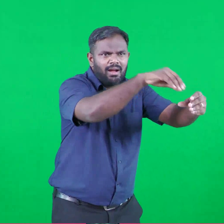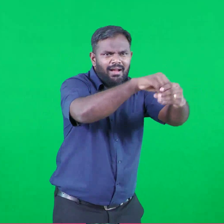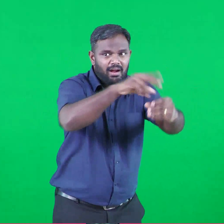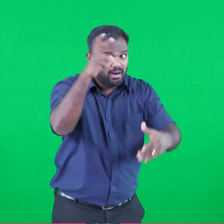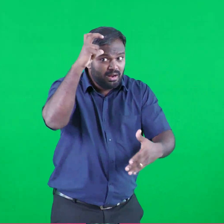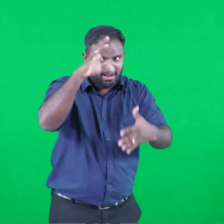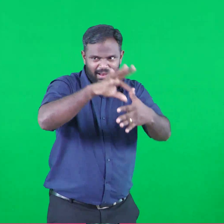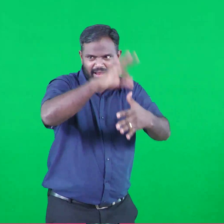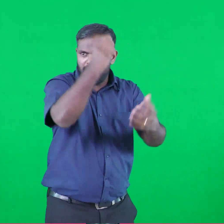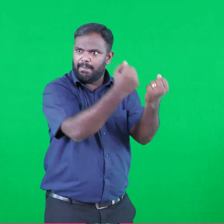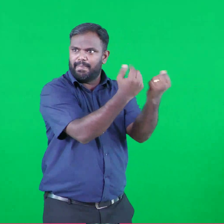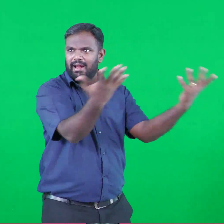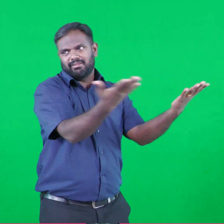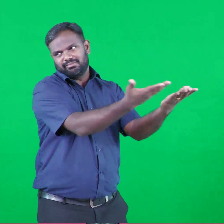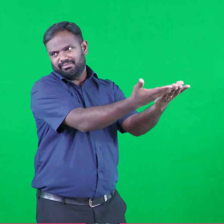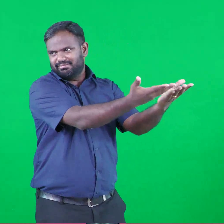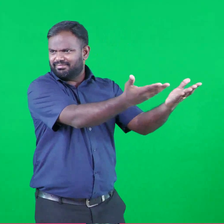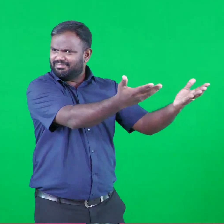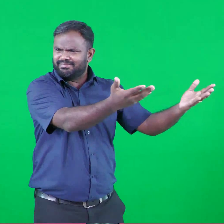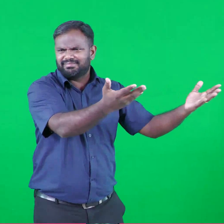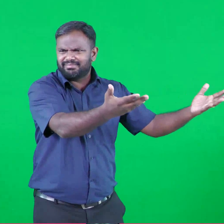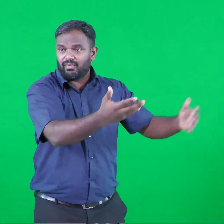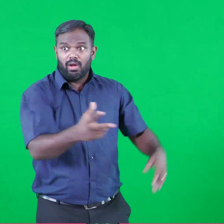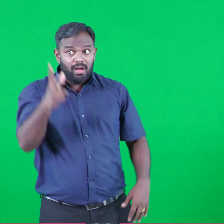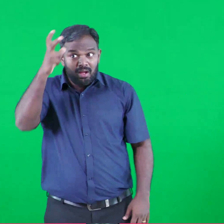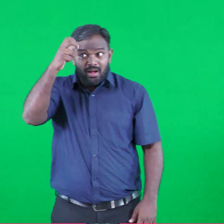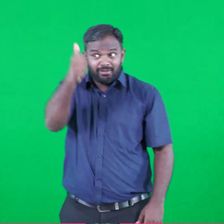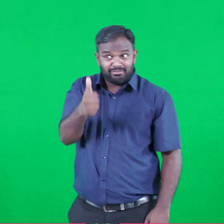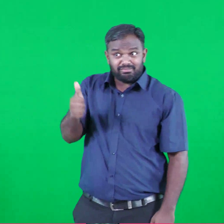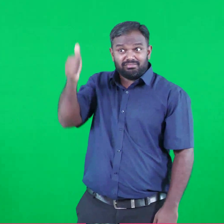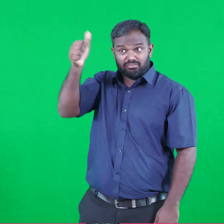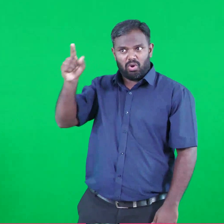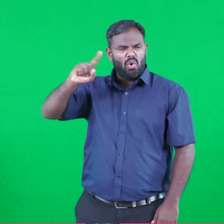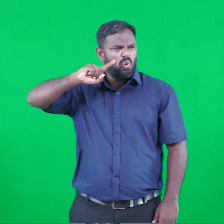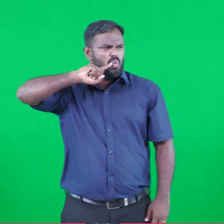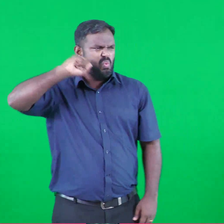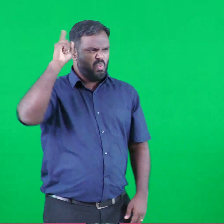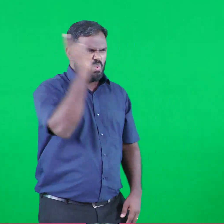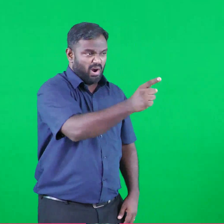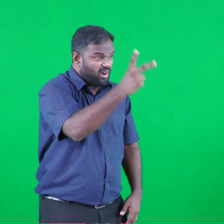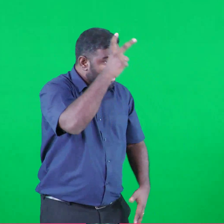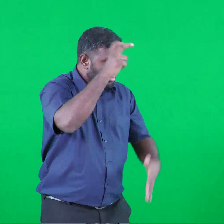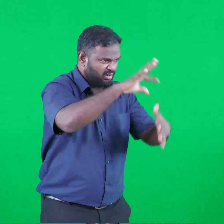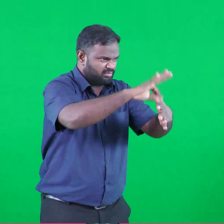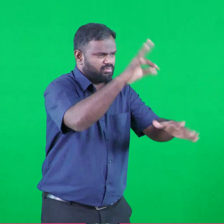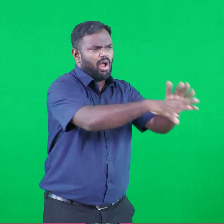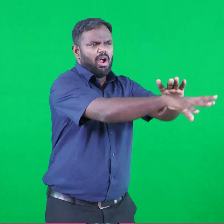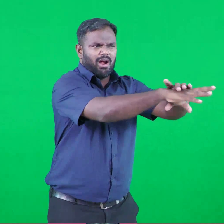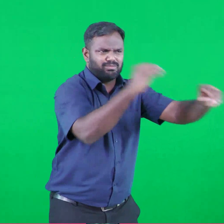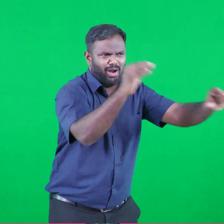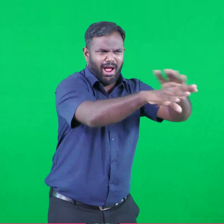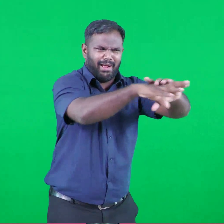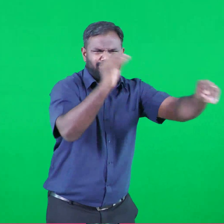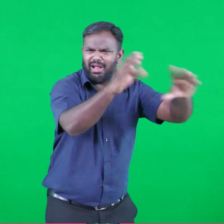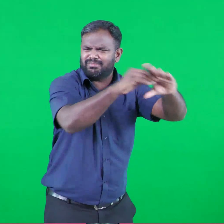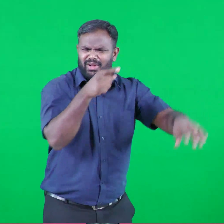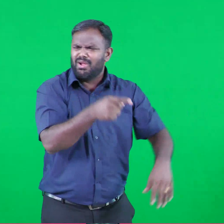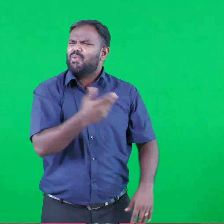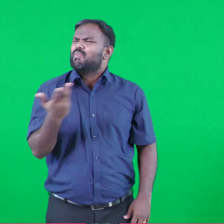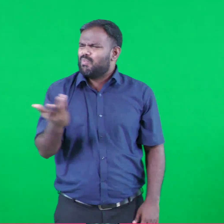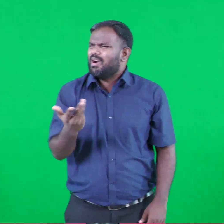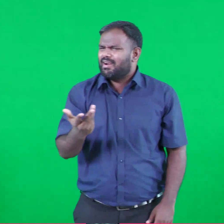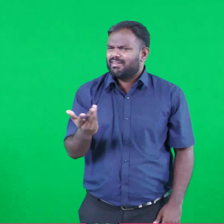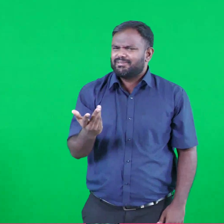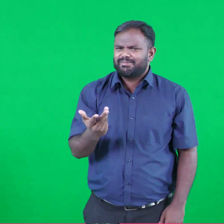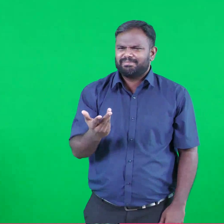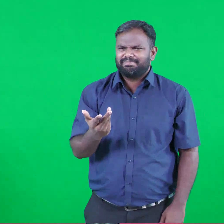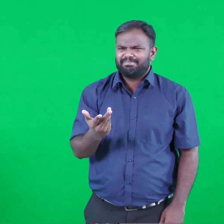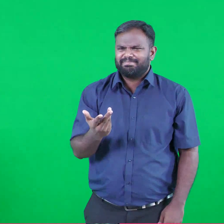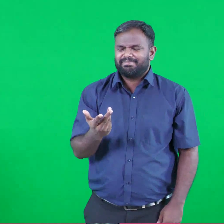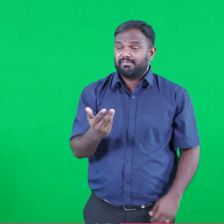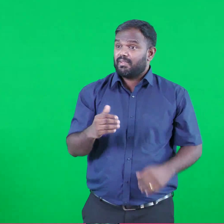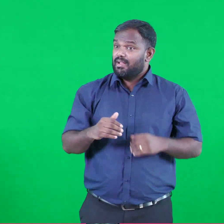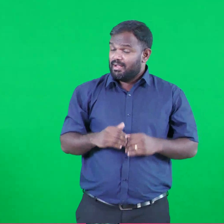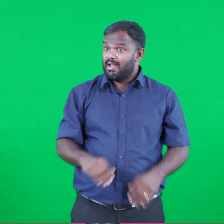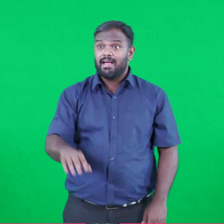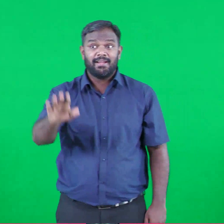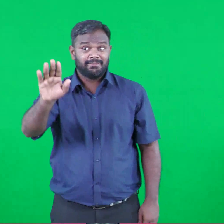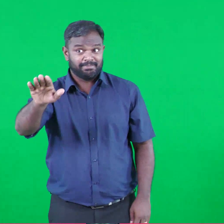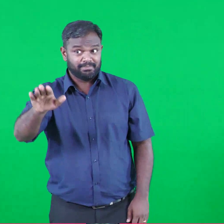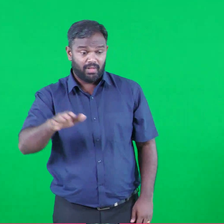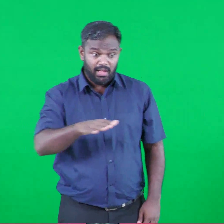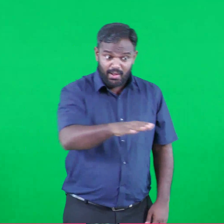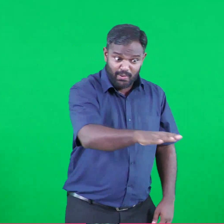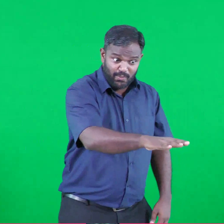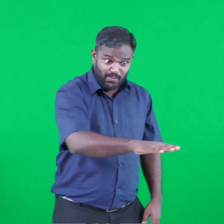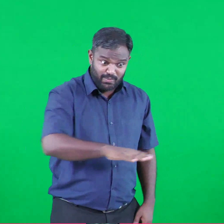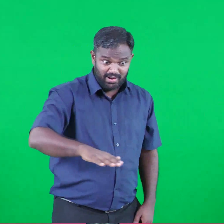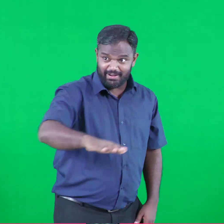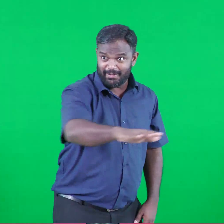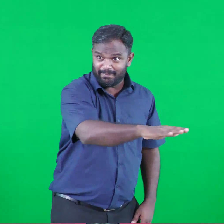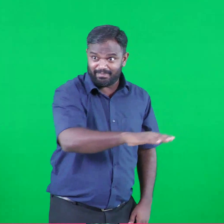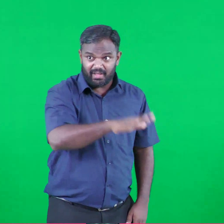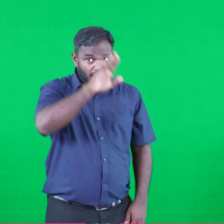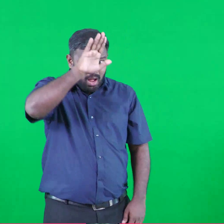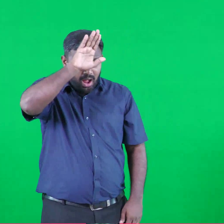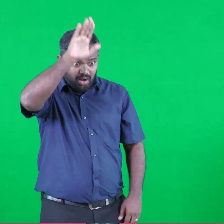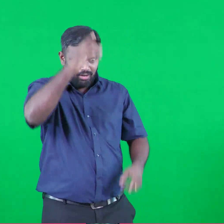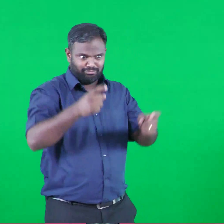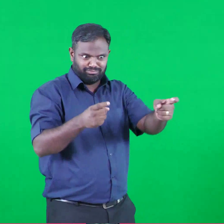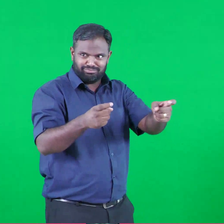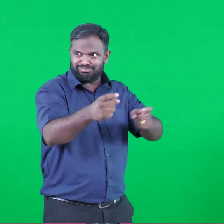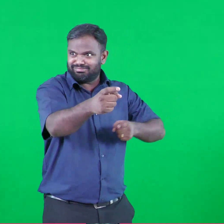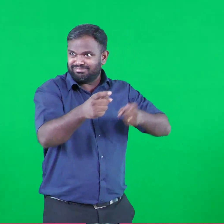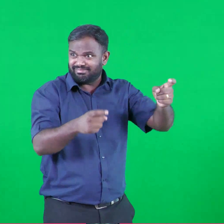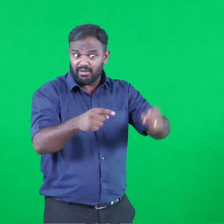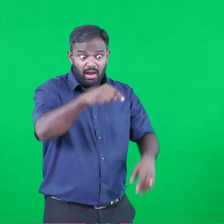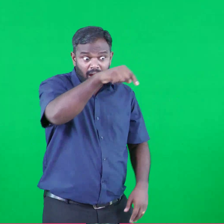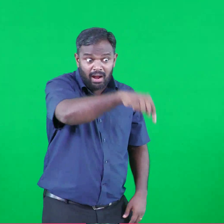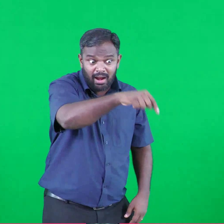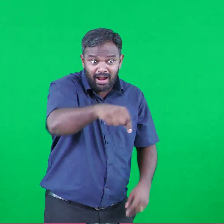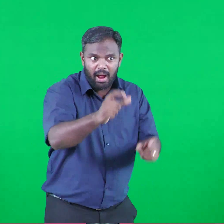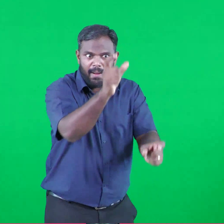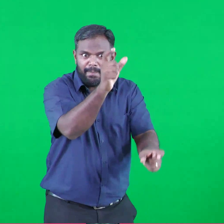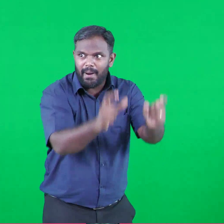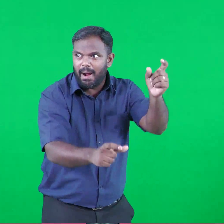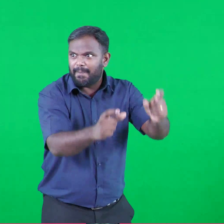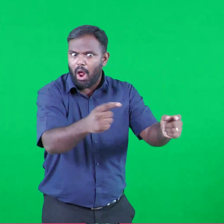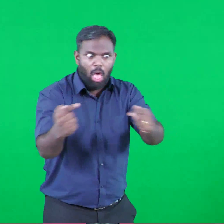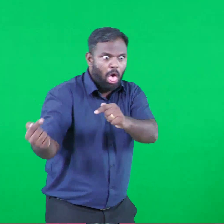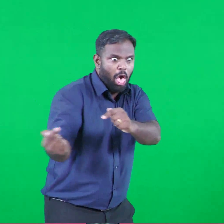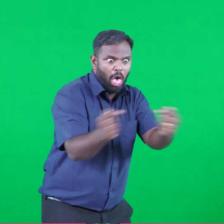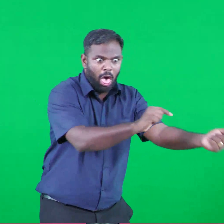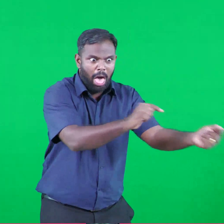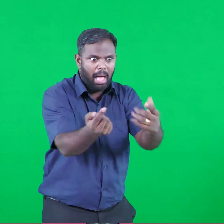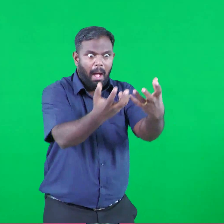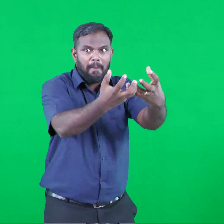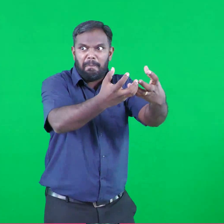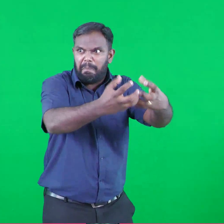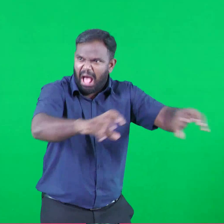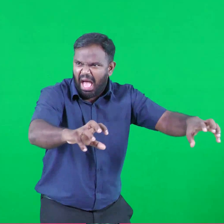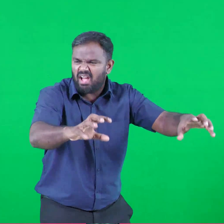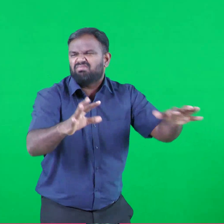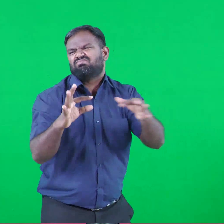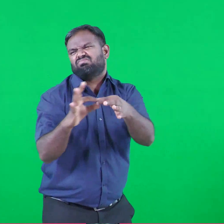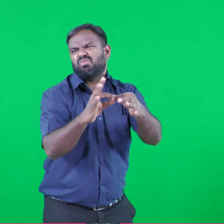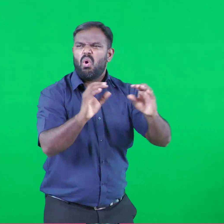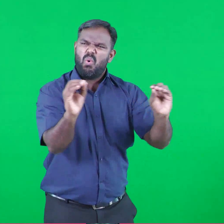If a kingdom is divided against itself, it cannot stand.